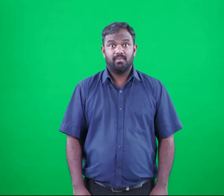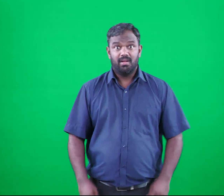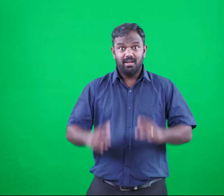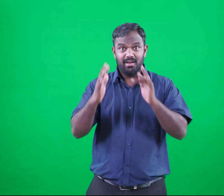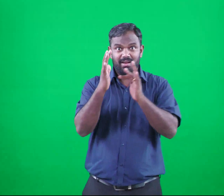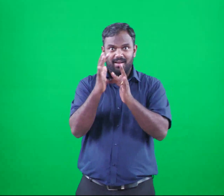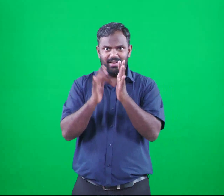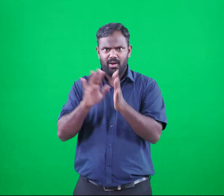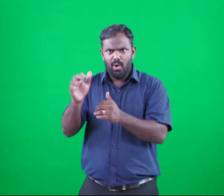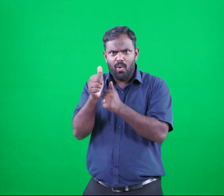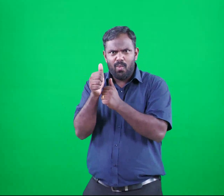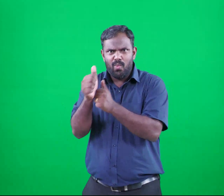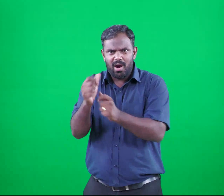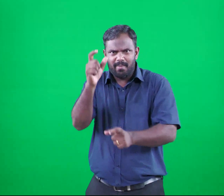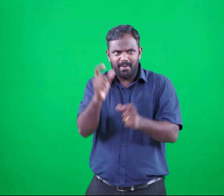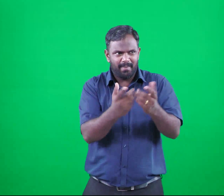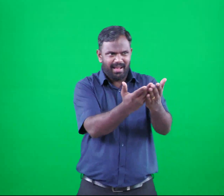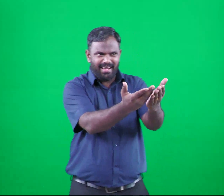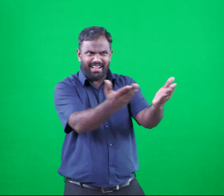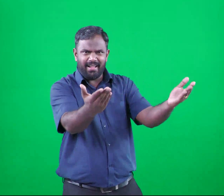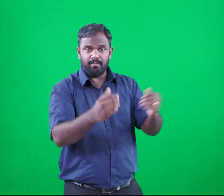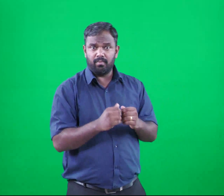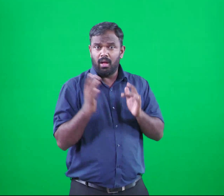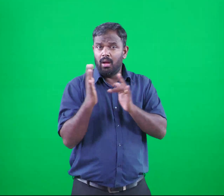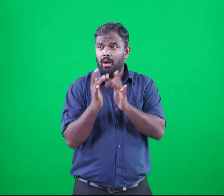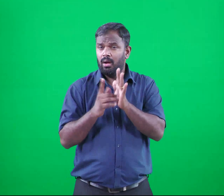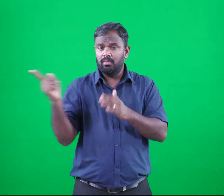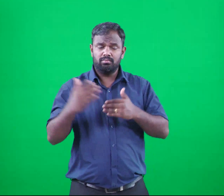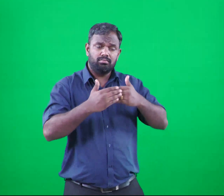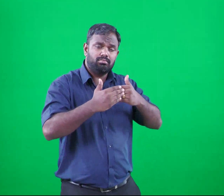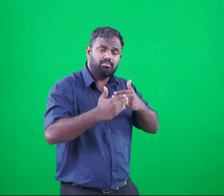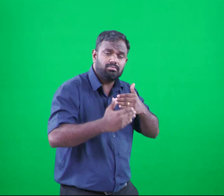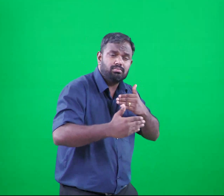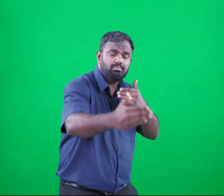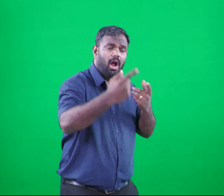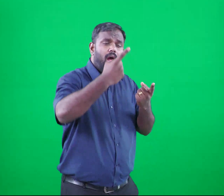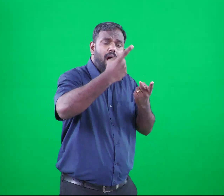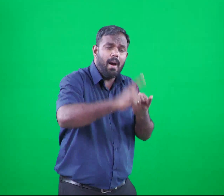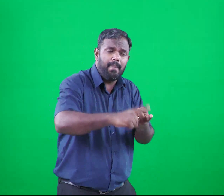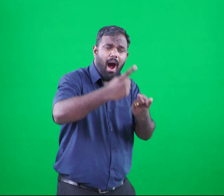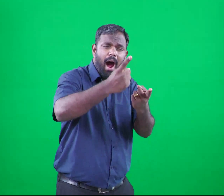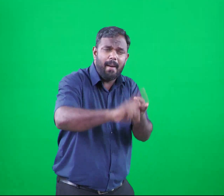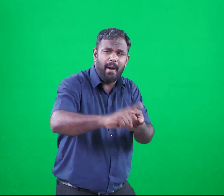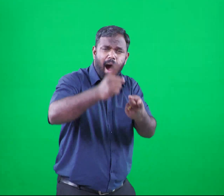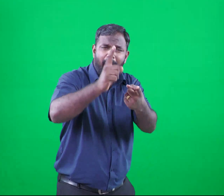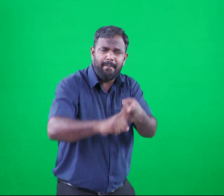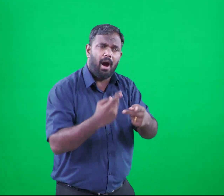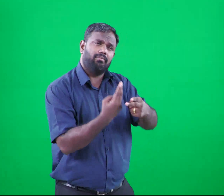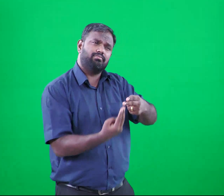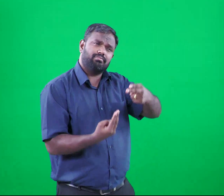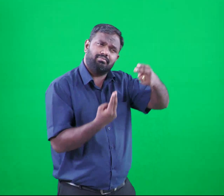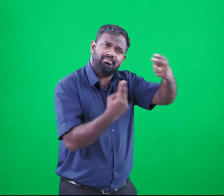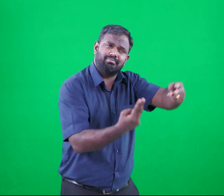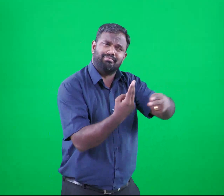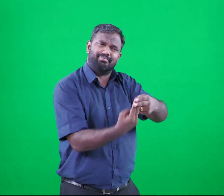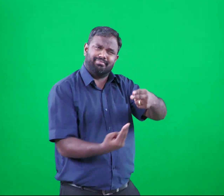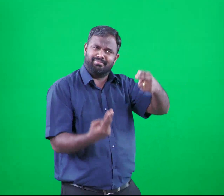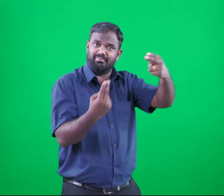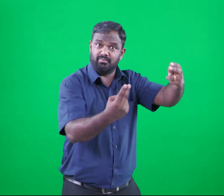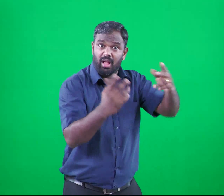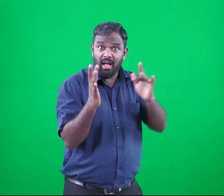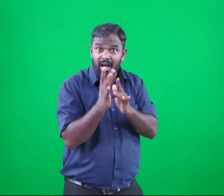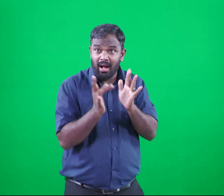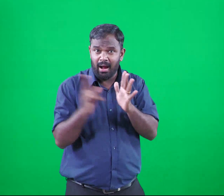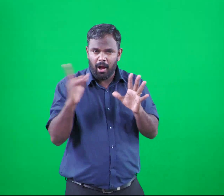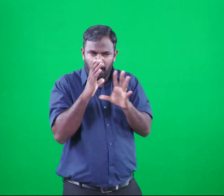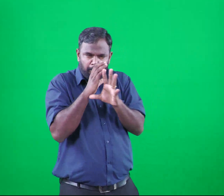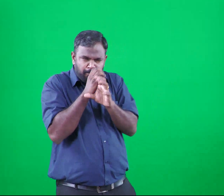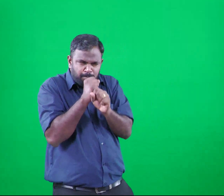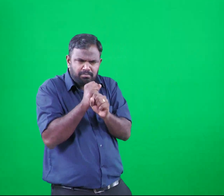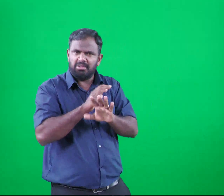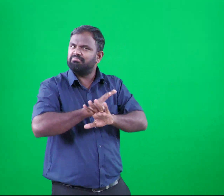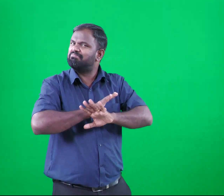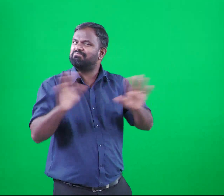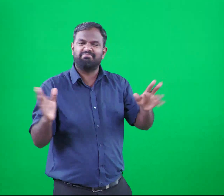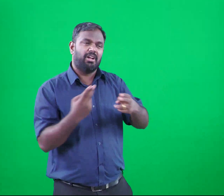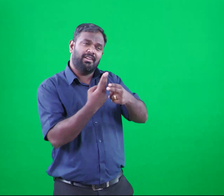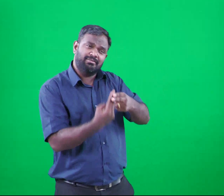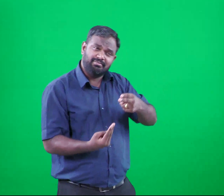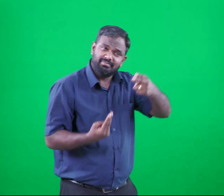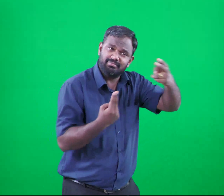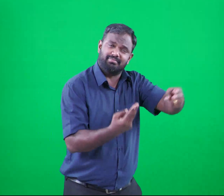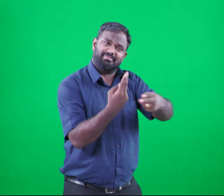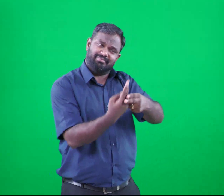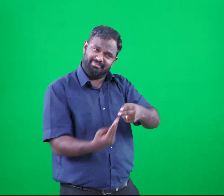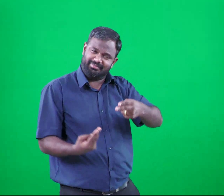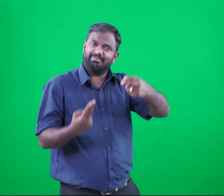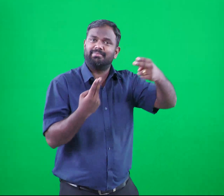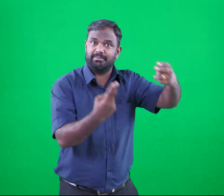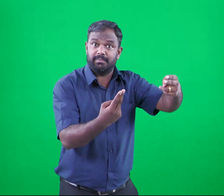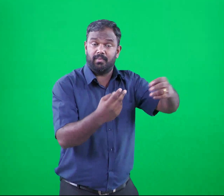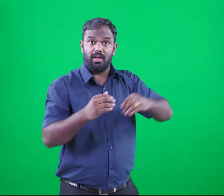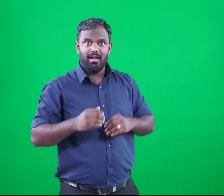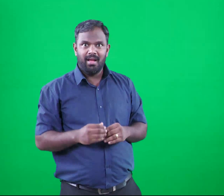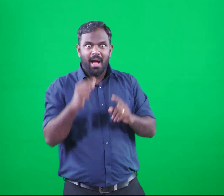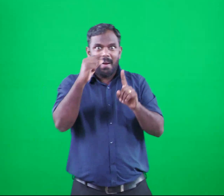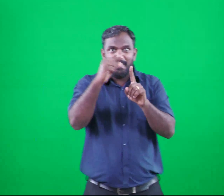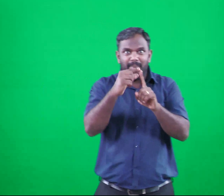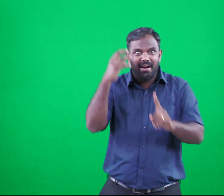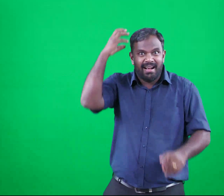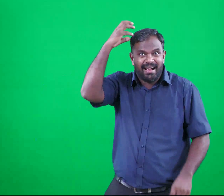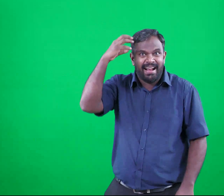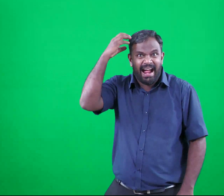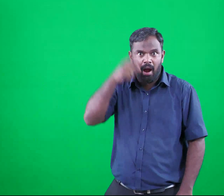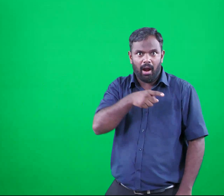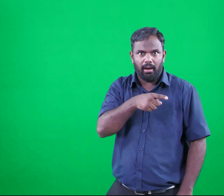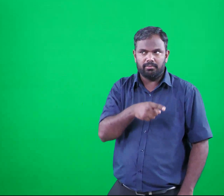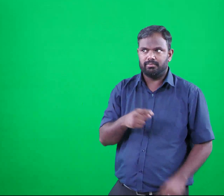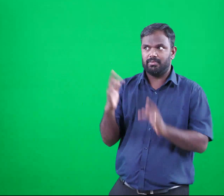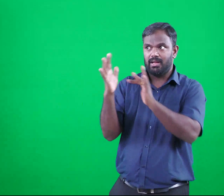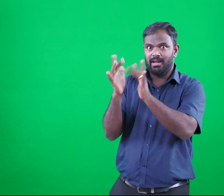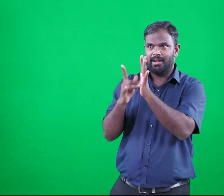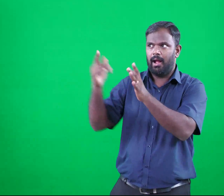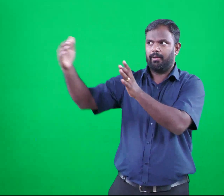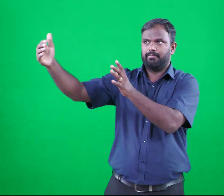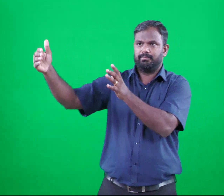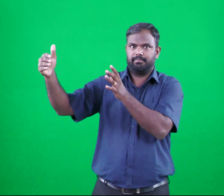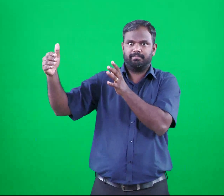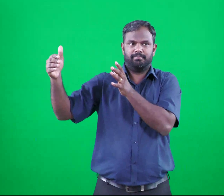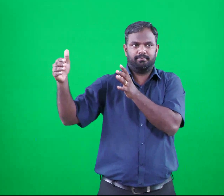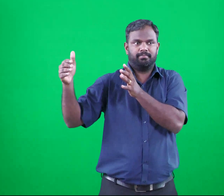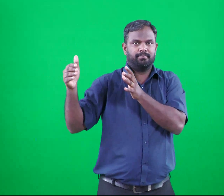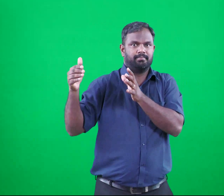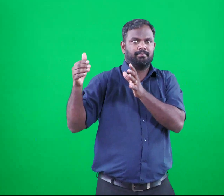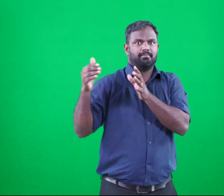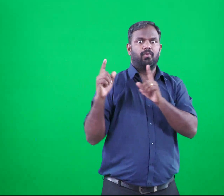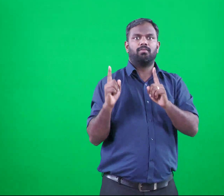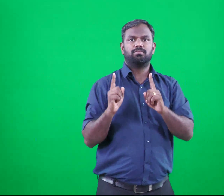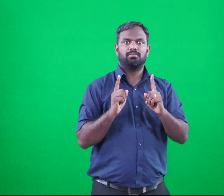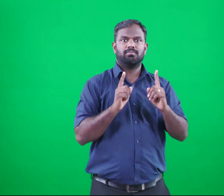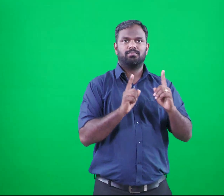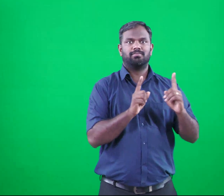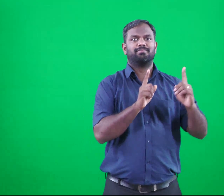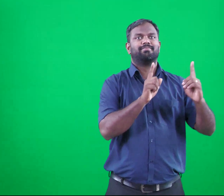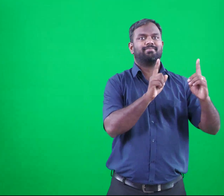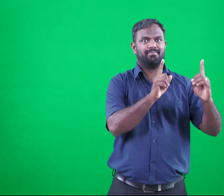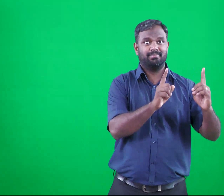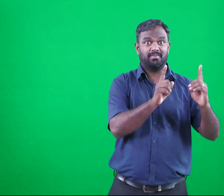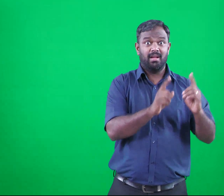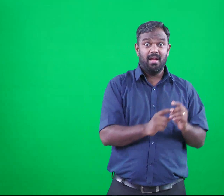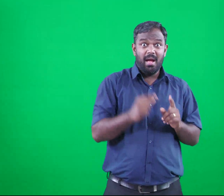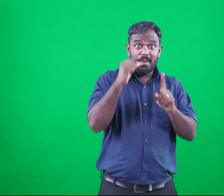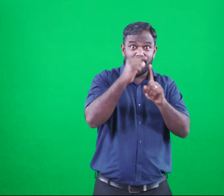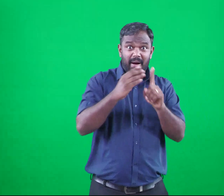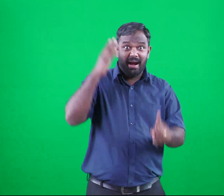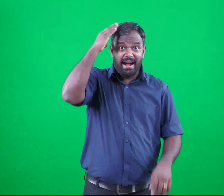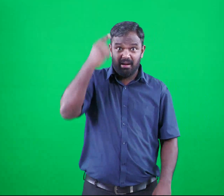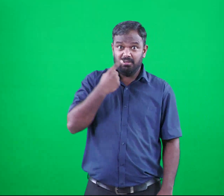He spoke this message quite frankly, and Peter took Him aside and began to rebuke Him.